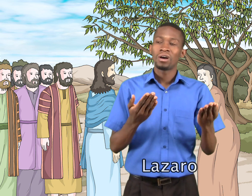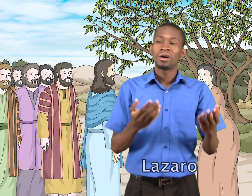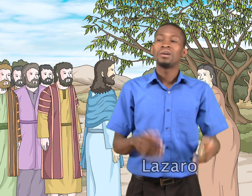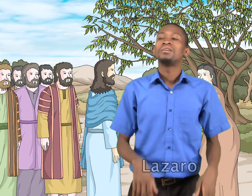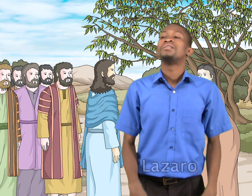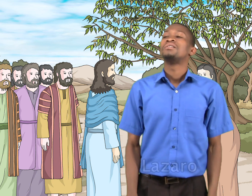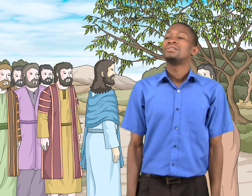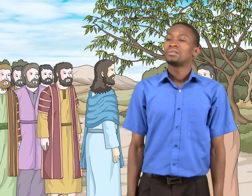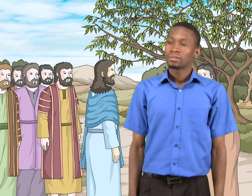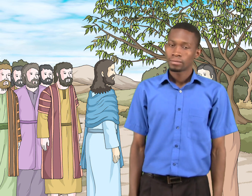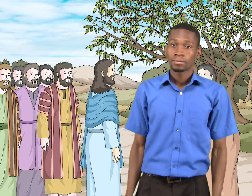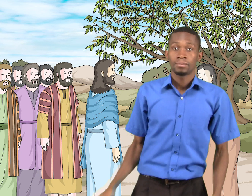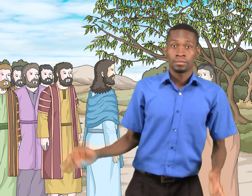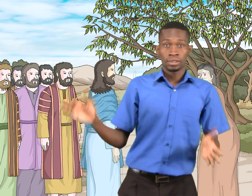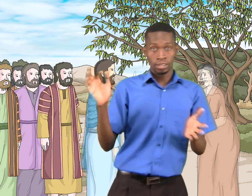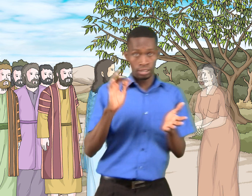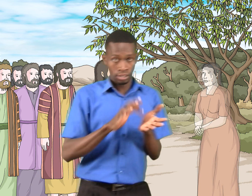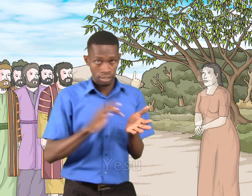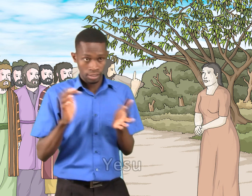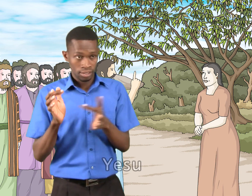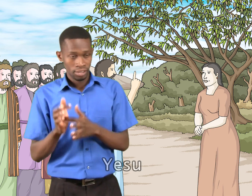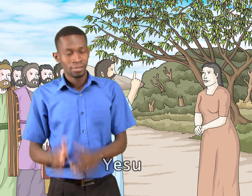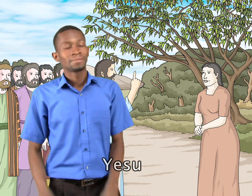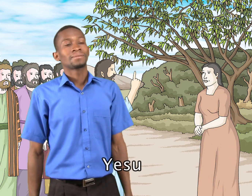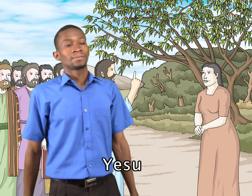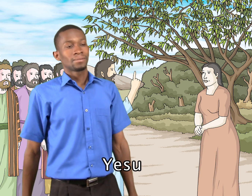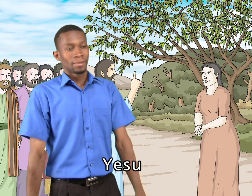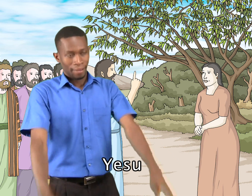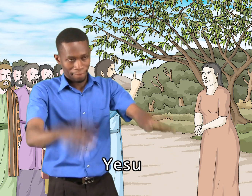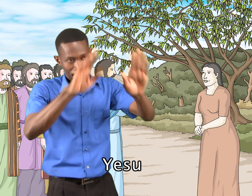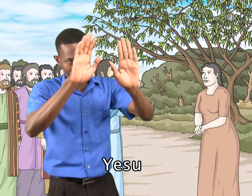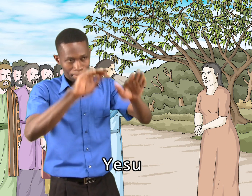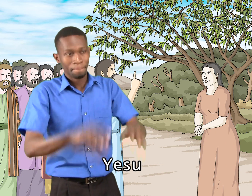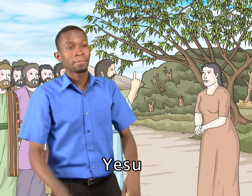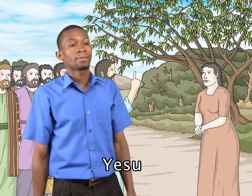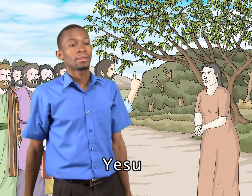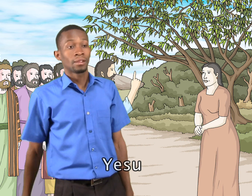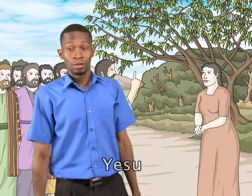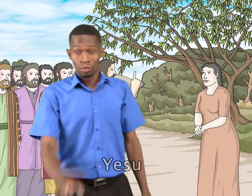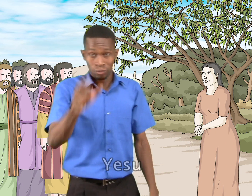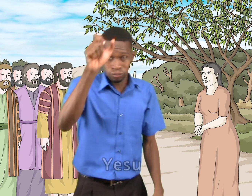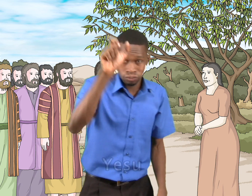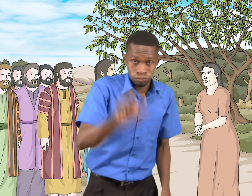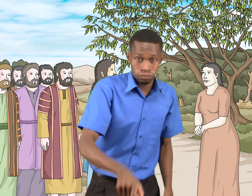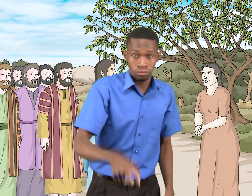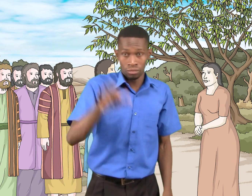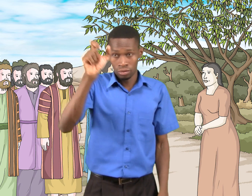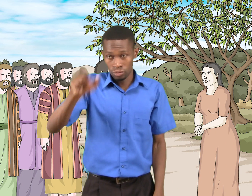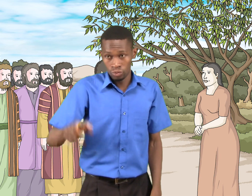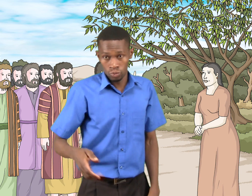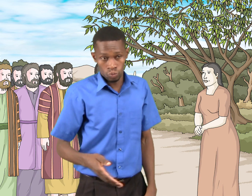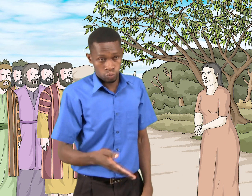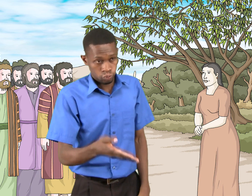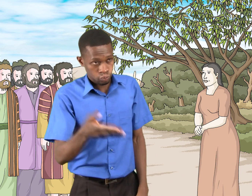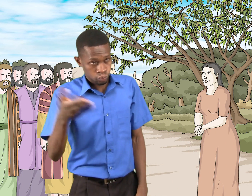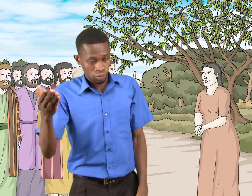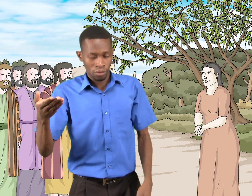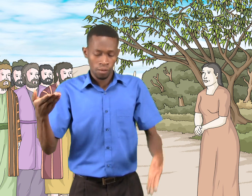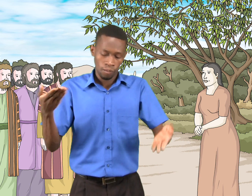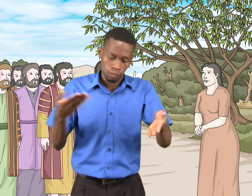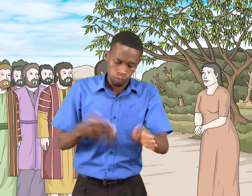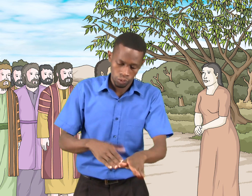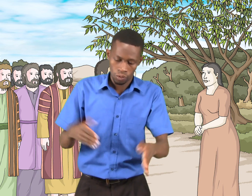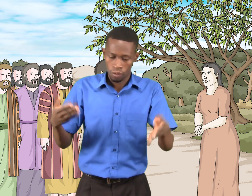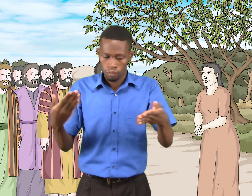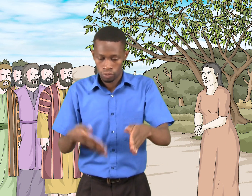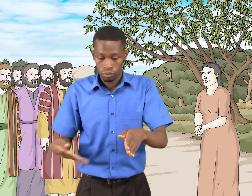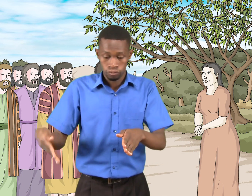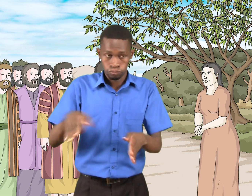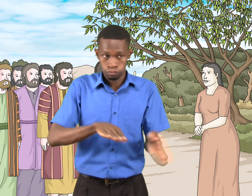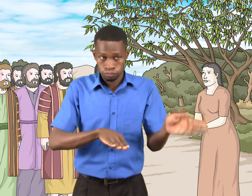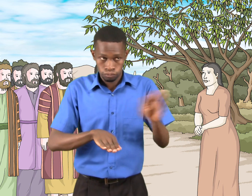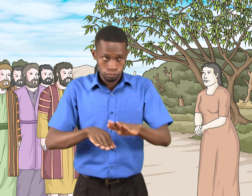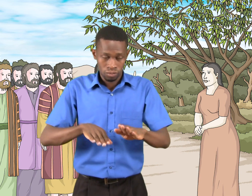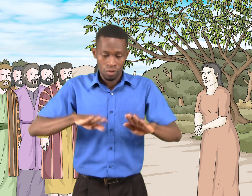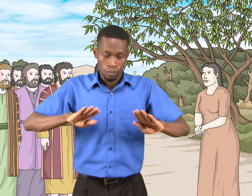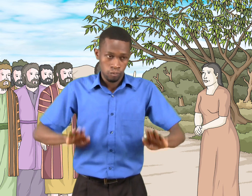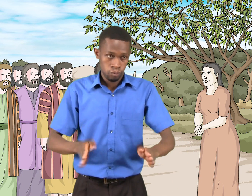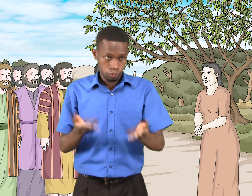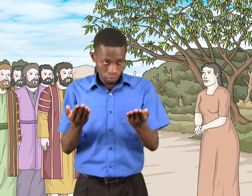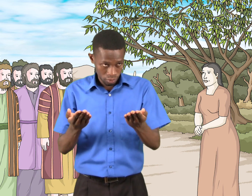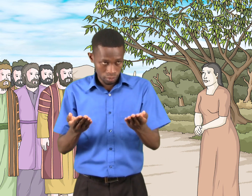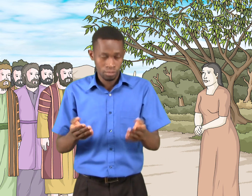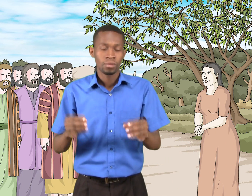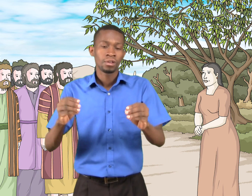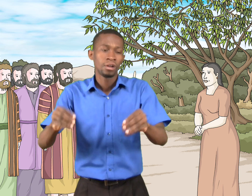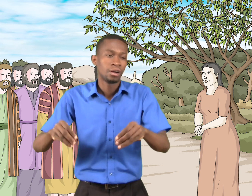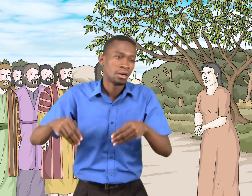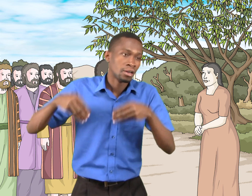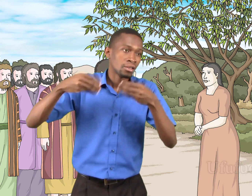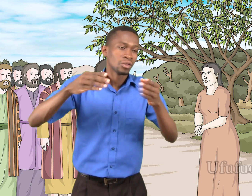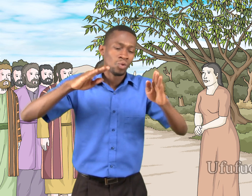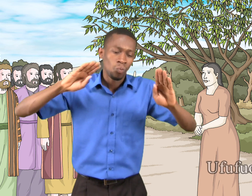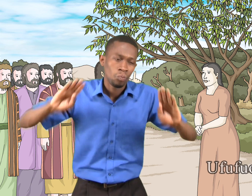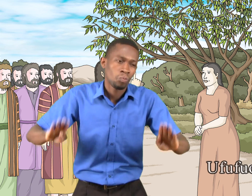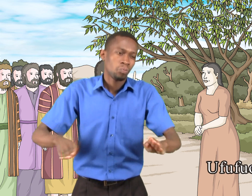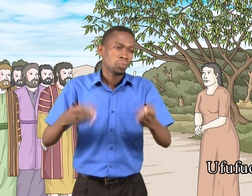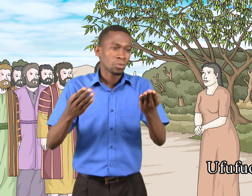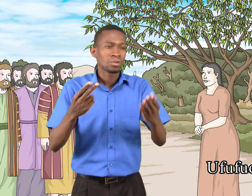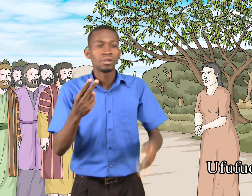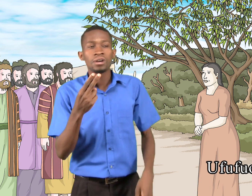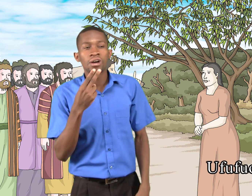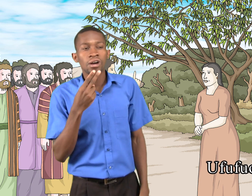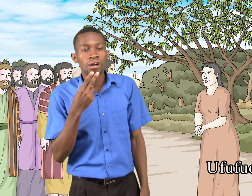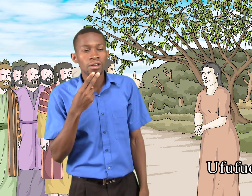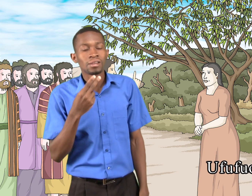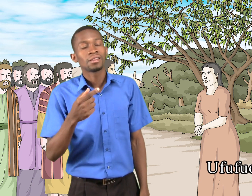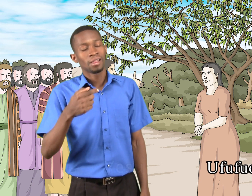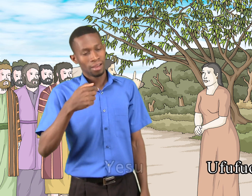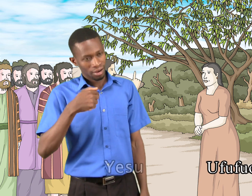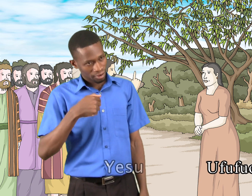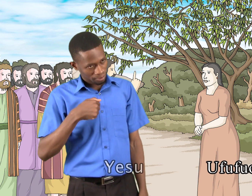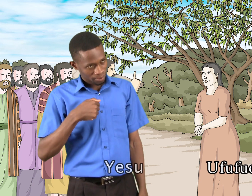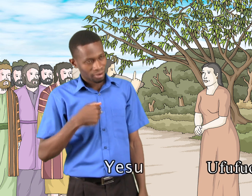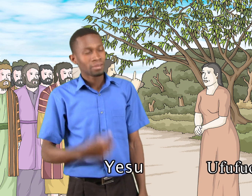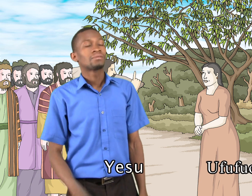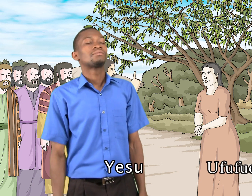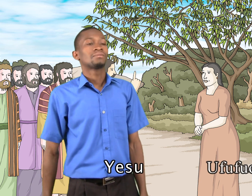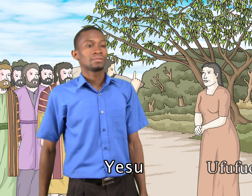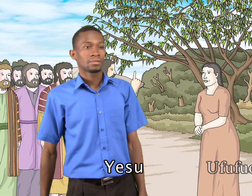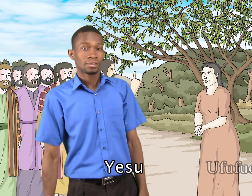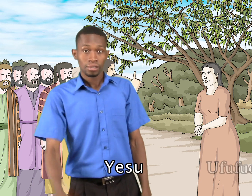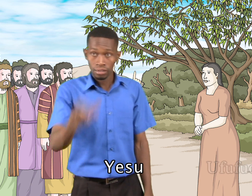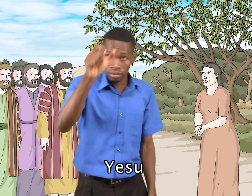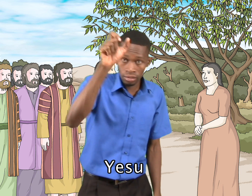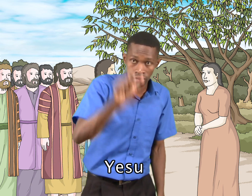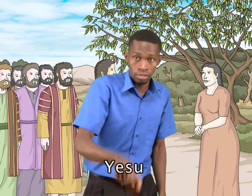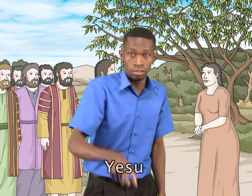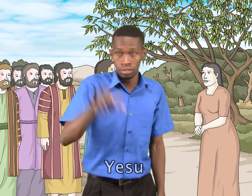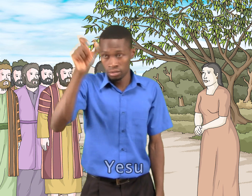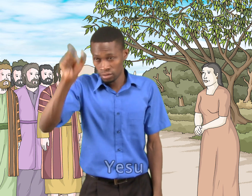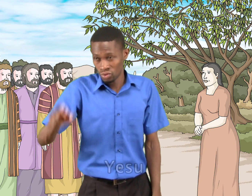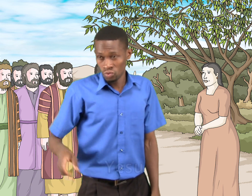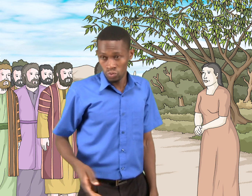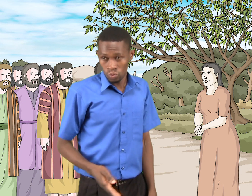Jesus said to her, “I am the resurrection and the life.